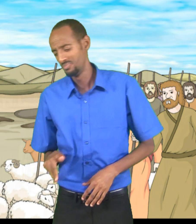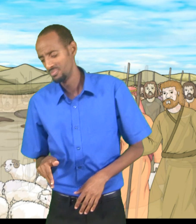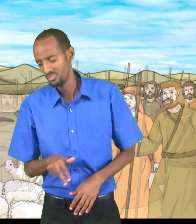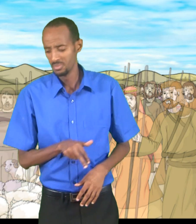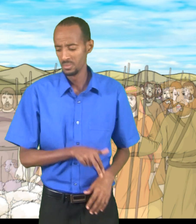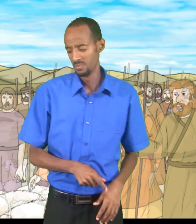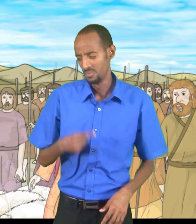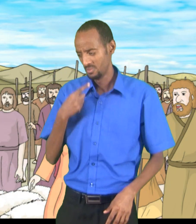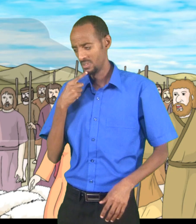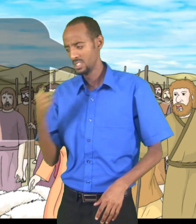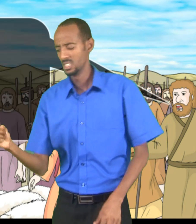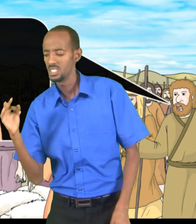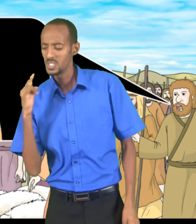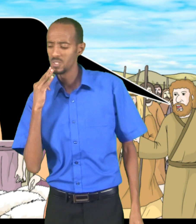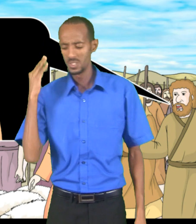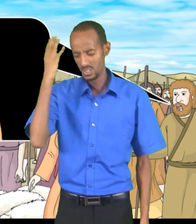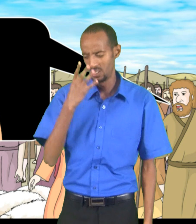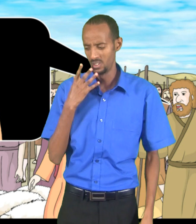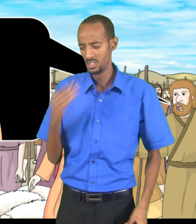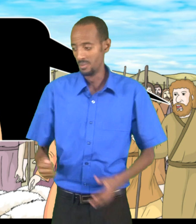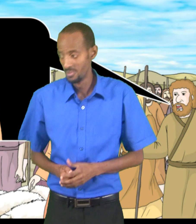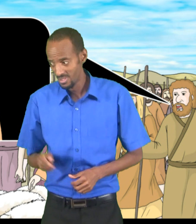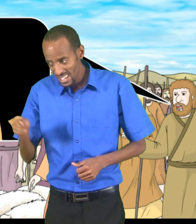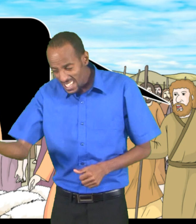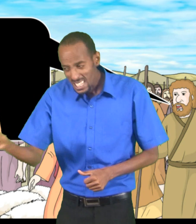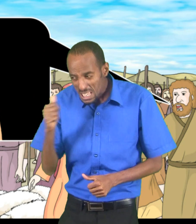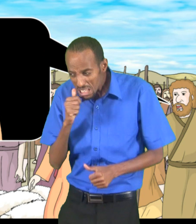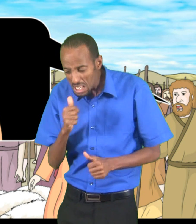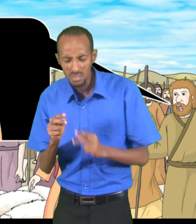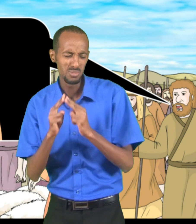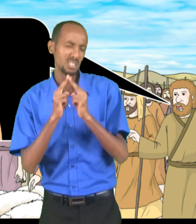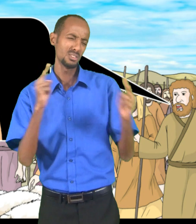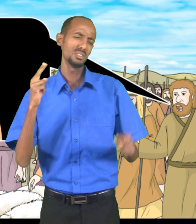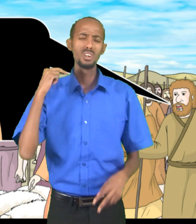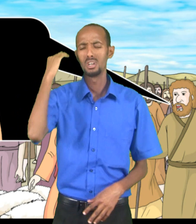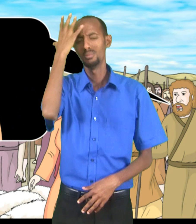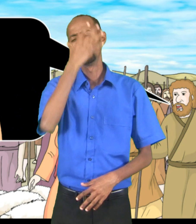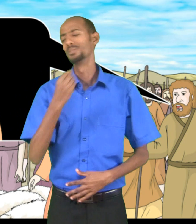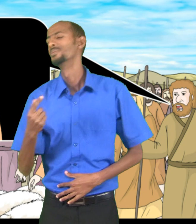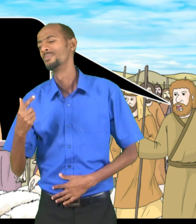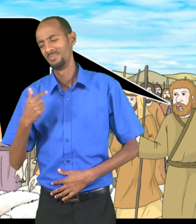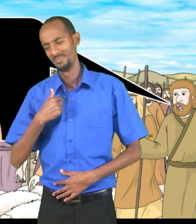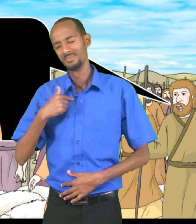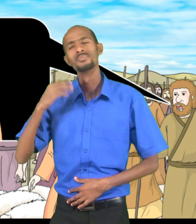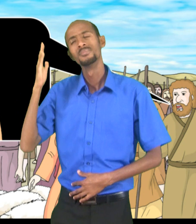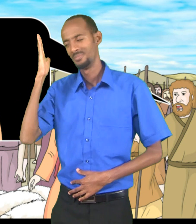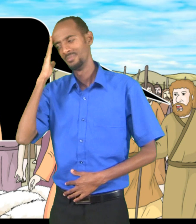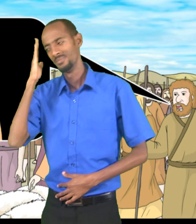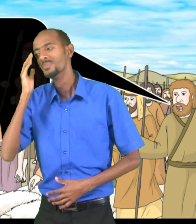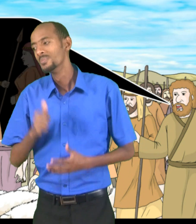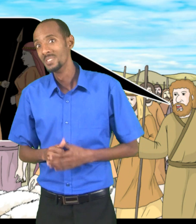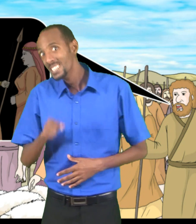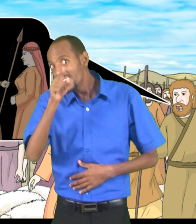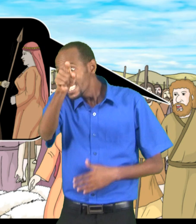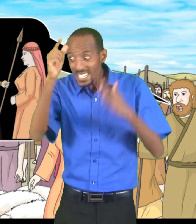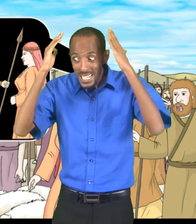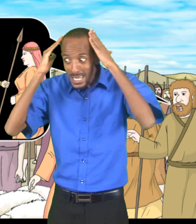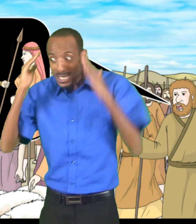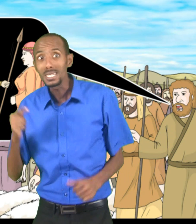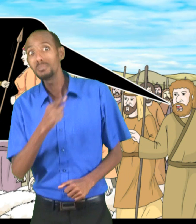As he was about to enter Egypt, he said to his wife Sarai, “Look, I know that you are a beautiful woman, and when the Egyptians see you, they will say, ‘This is his wife.’